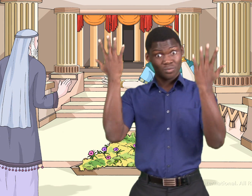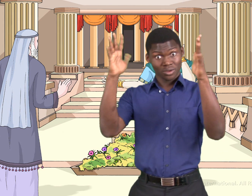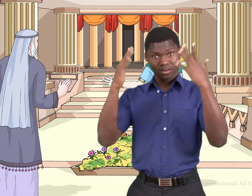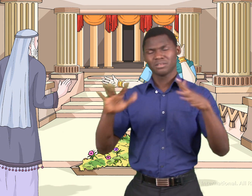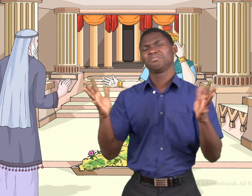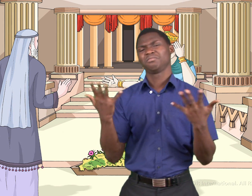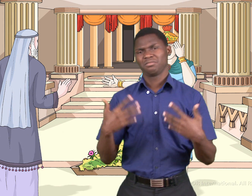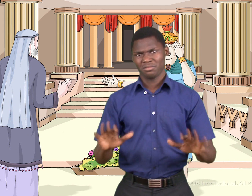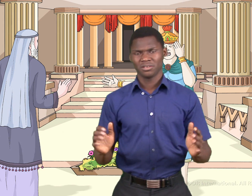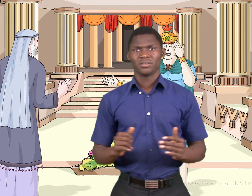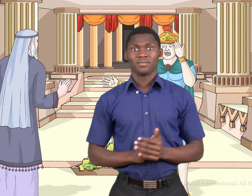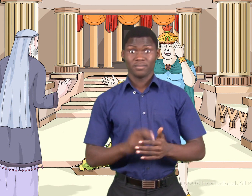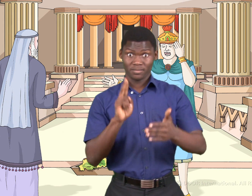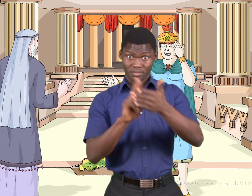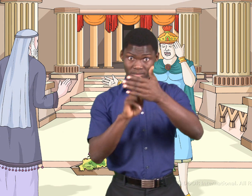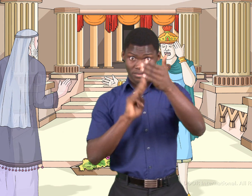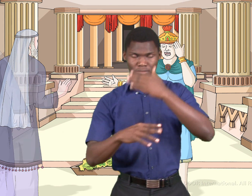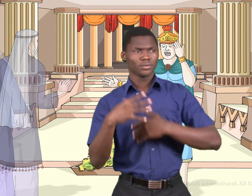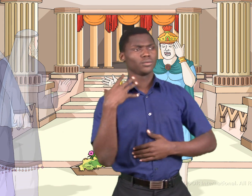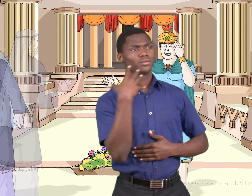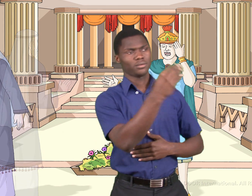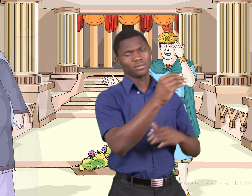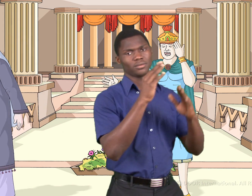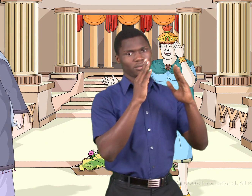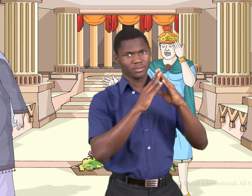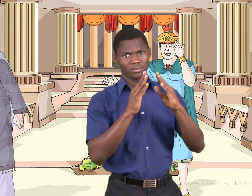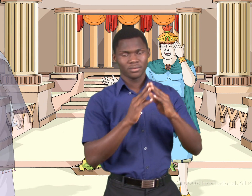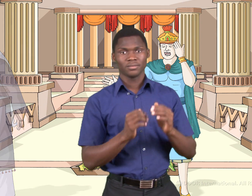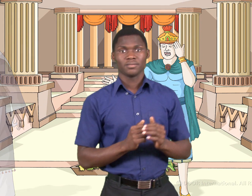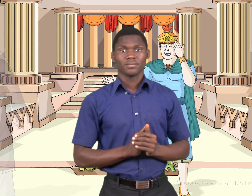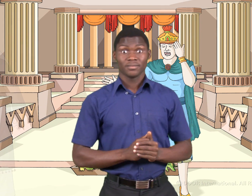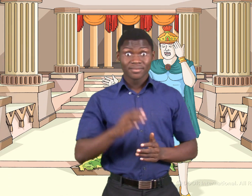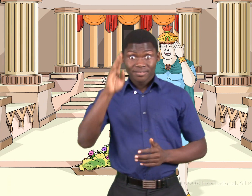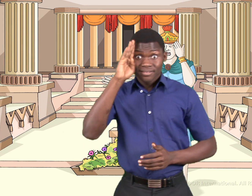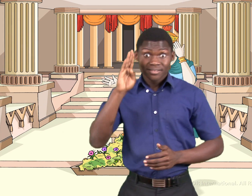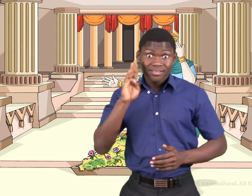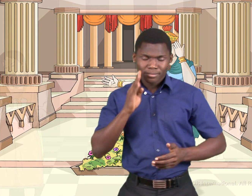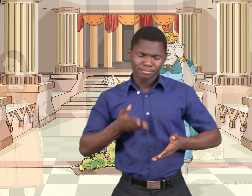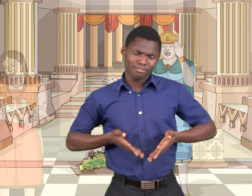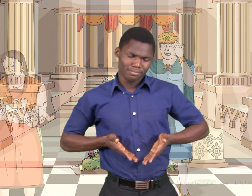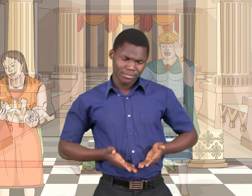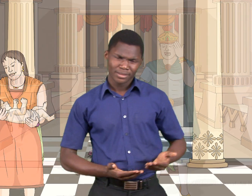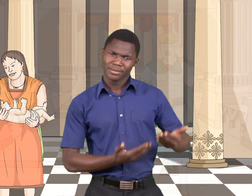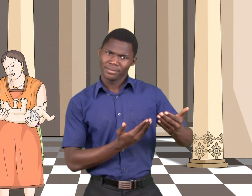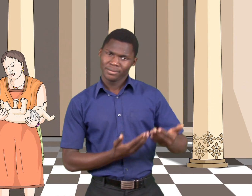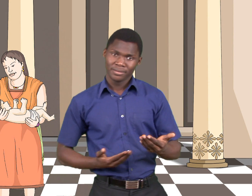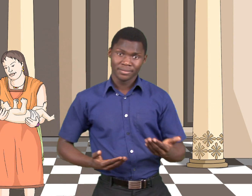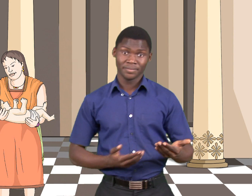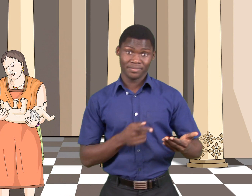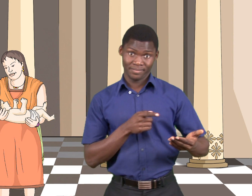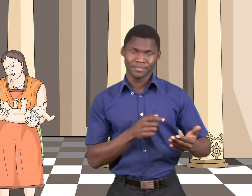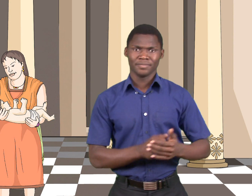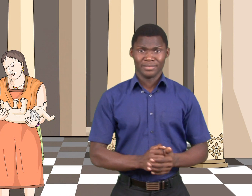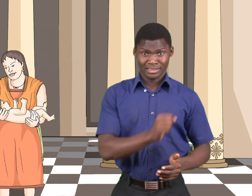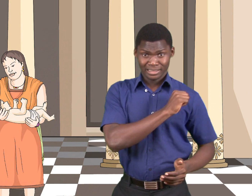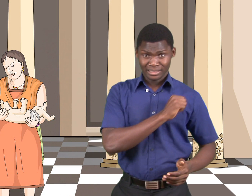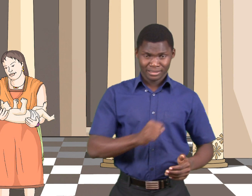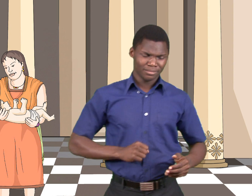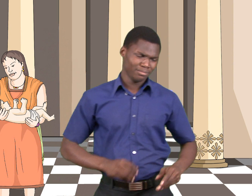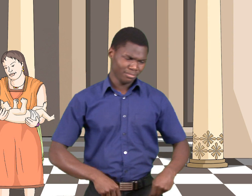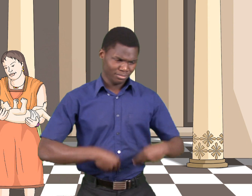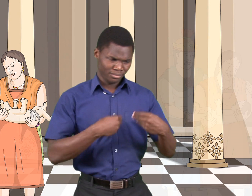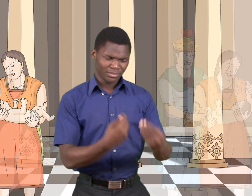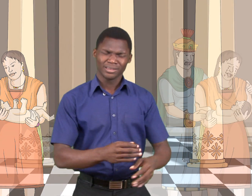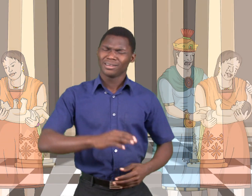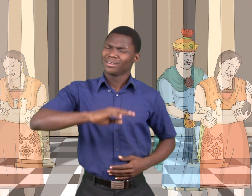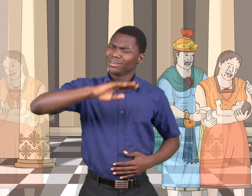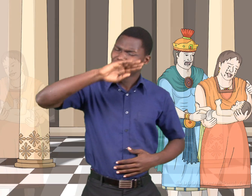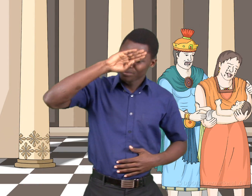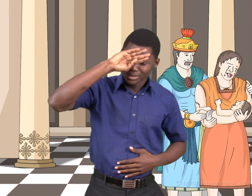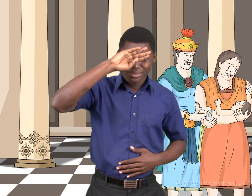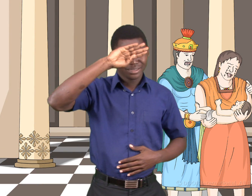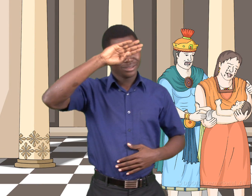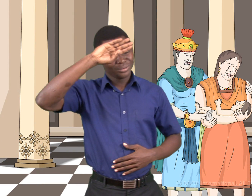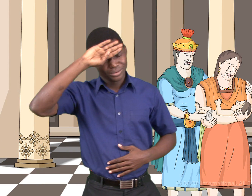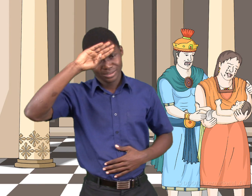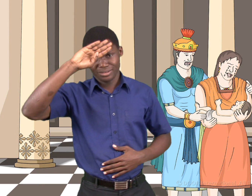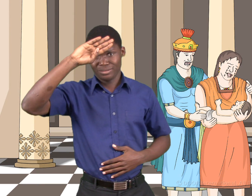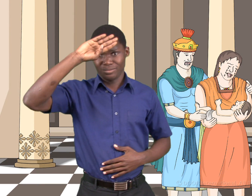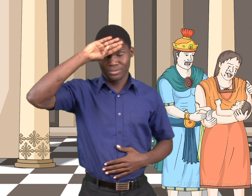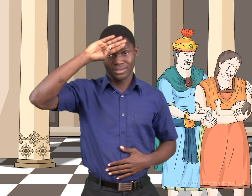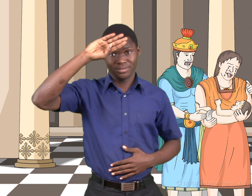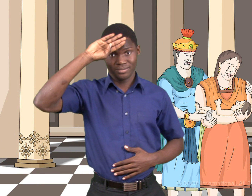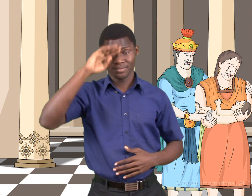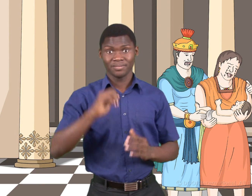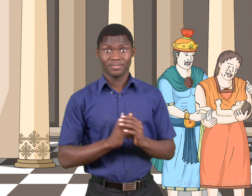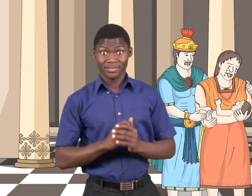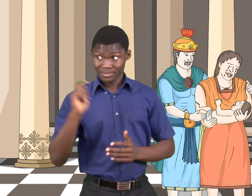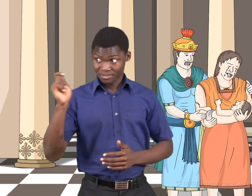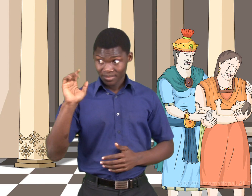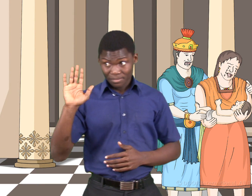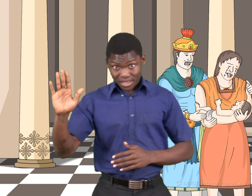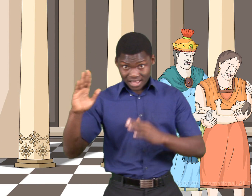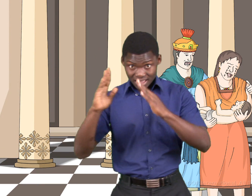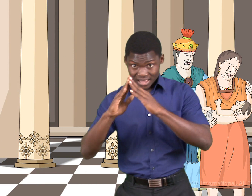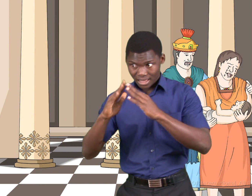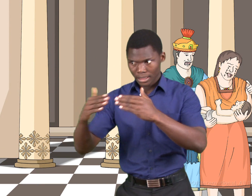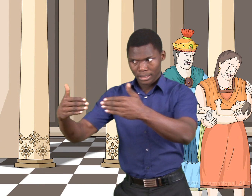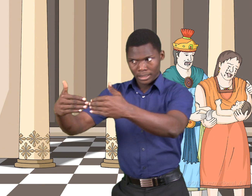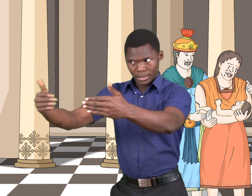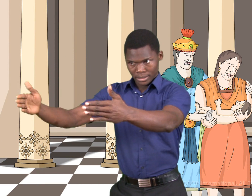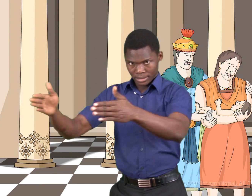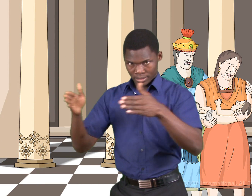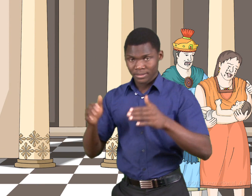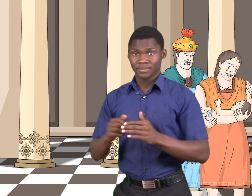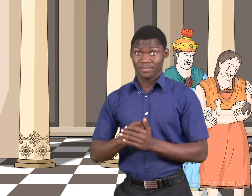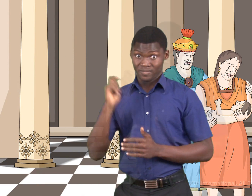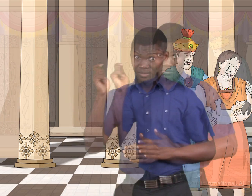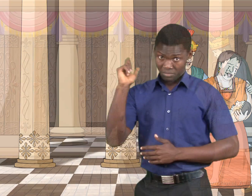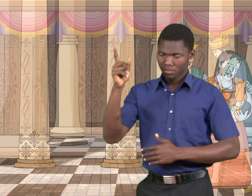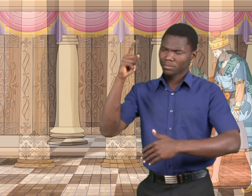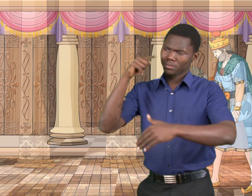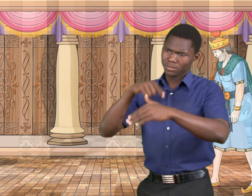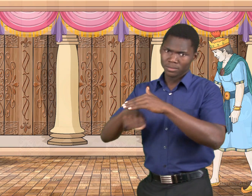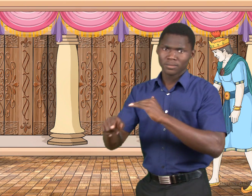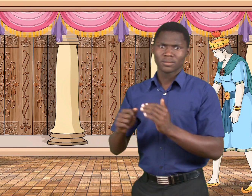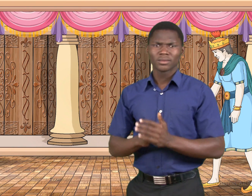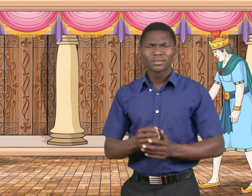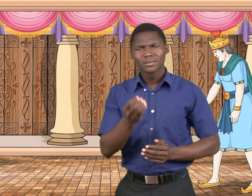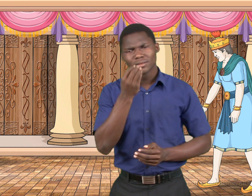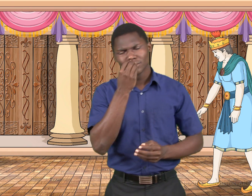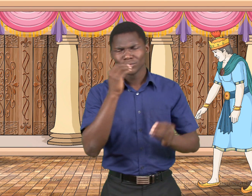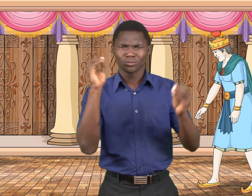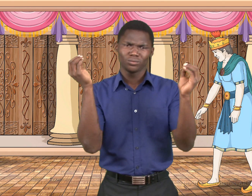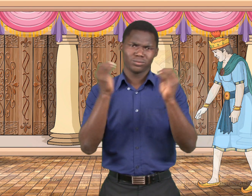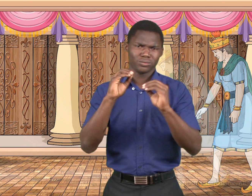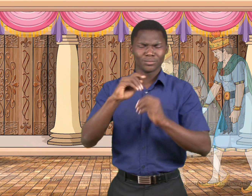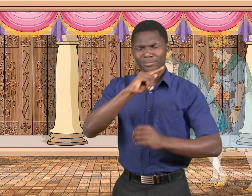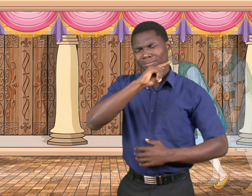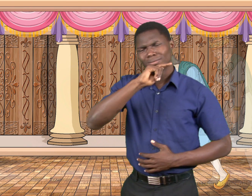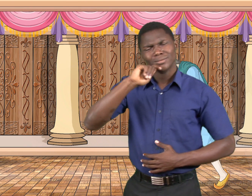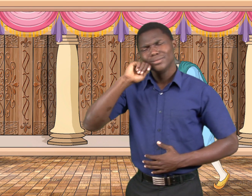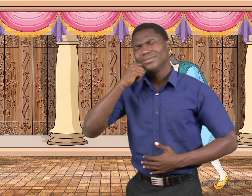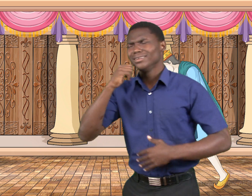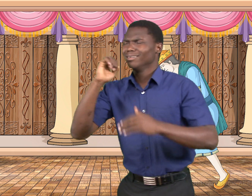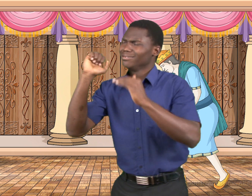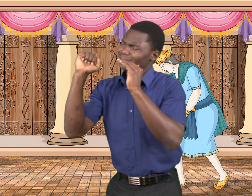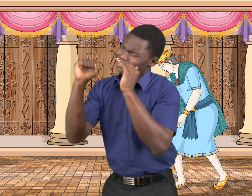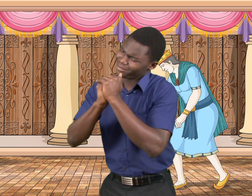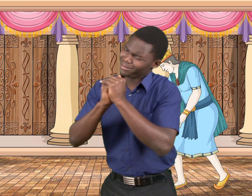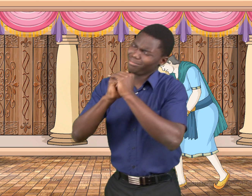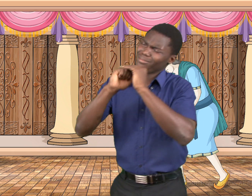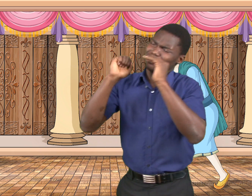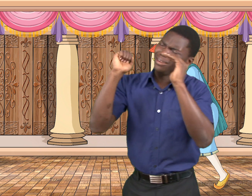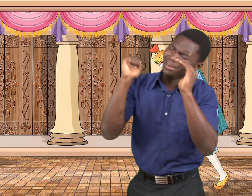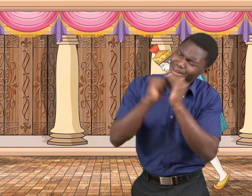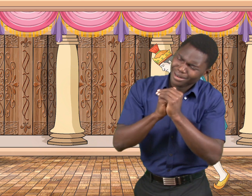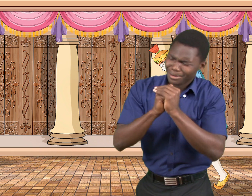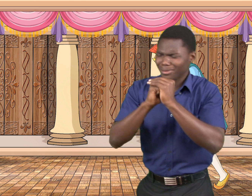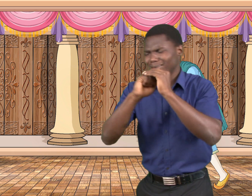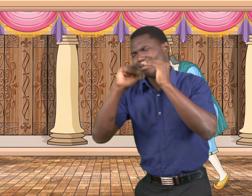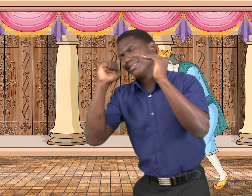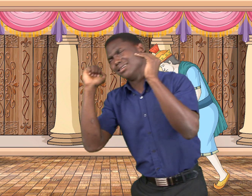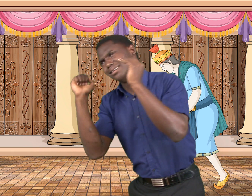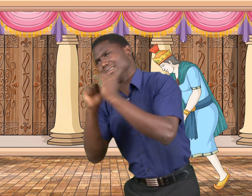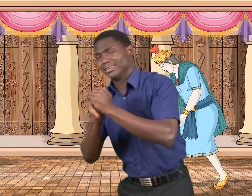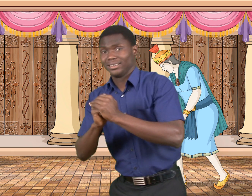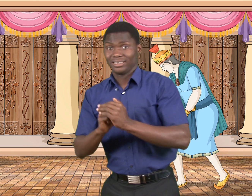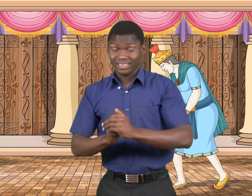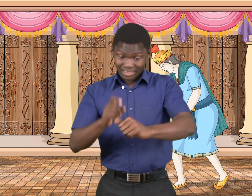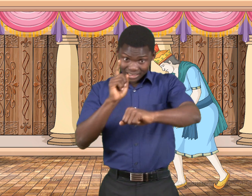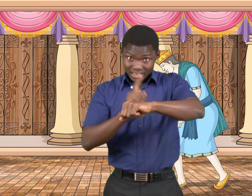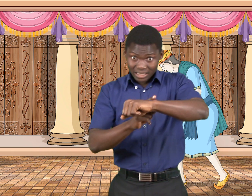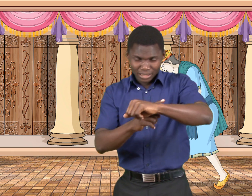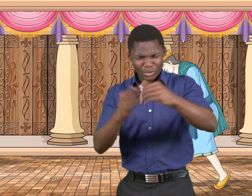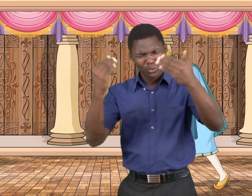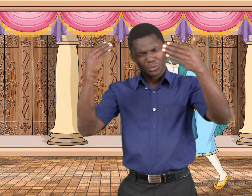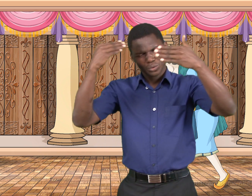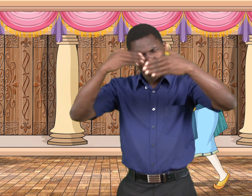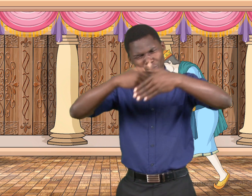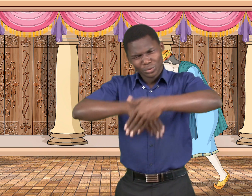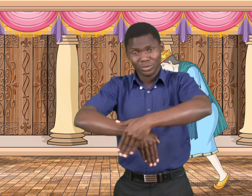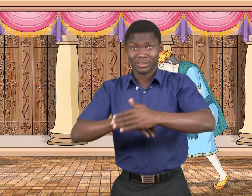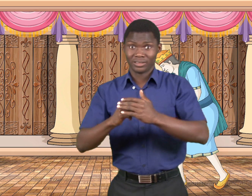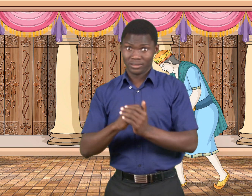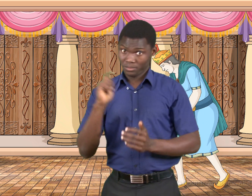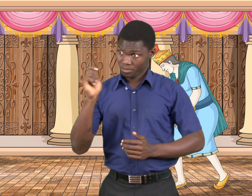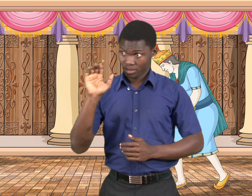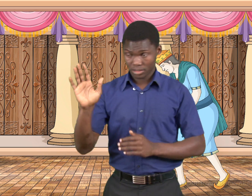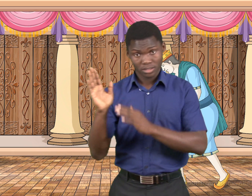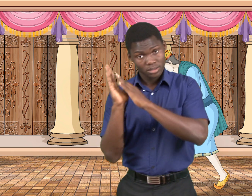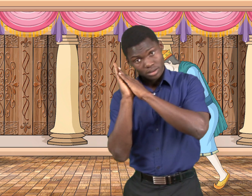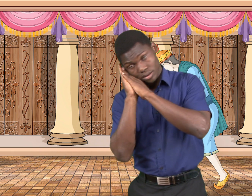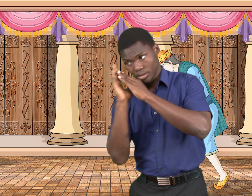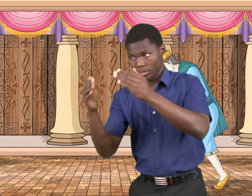After Nathan had gone home, the LORD struck the child that Uriah’s wife had borne to David, and he became ill.